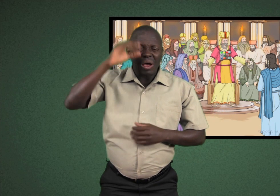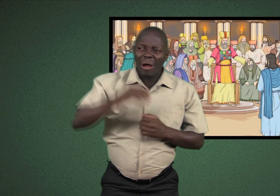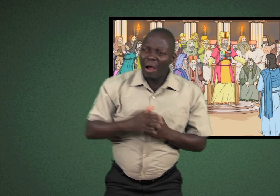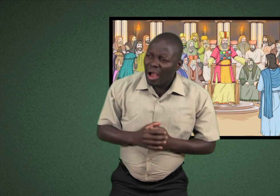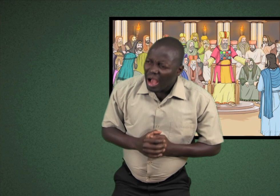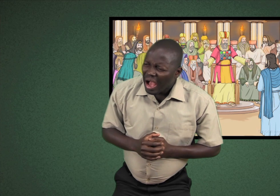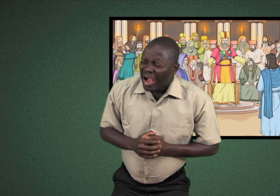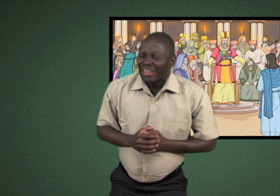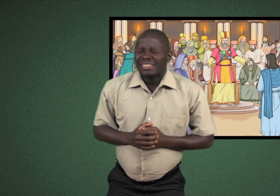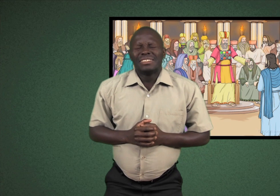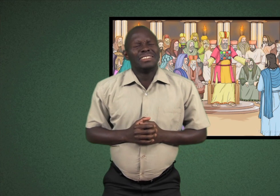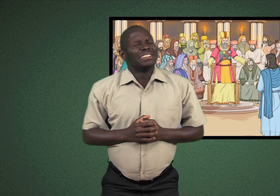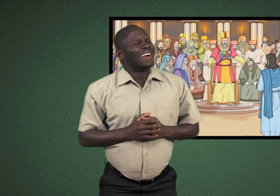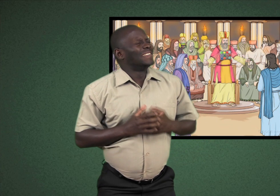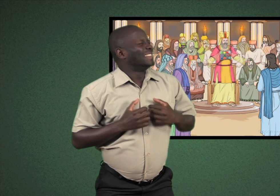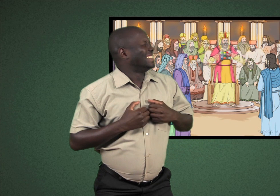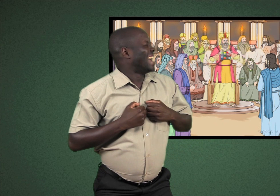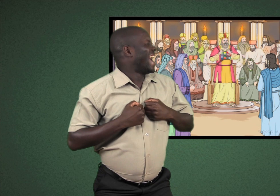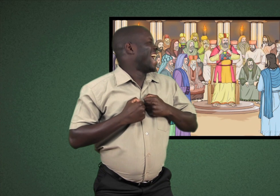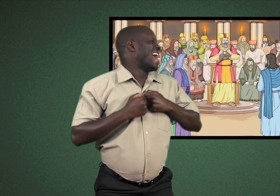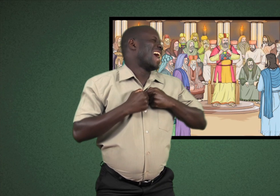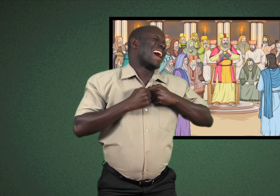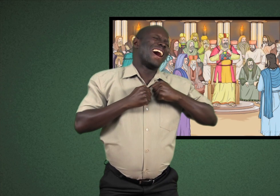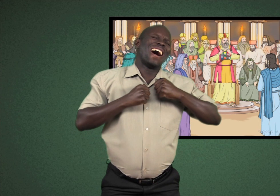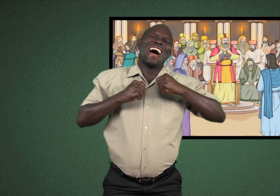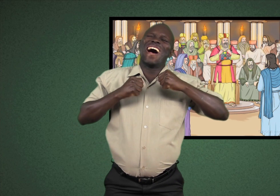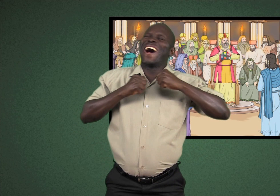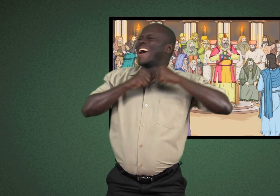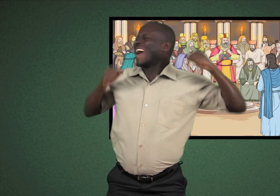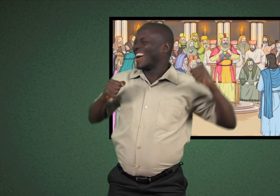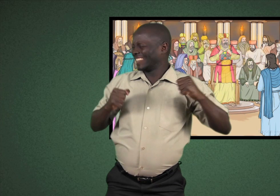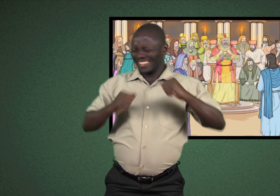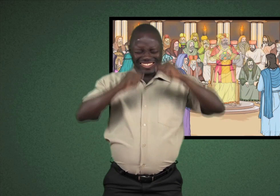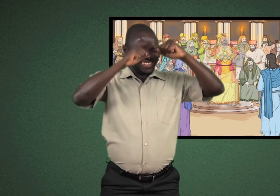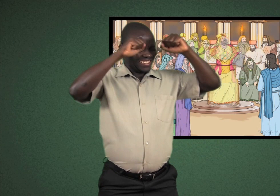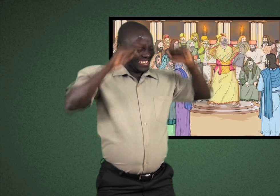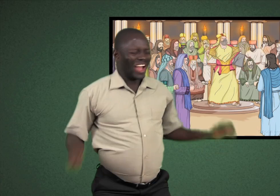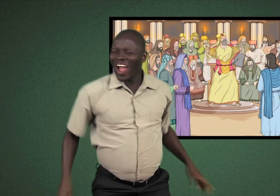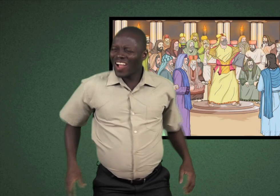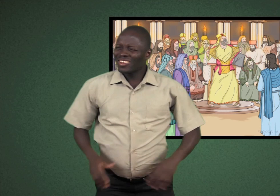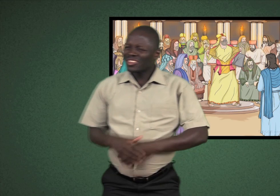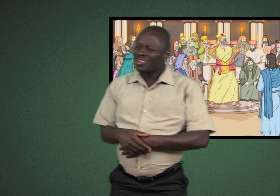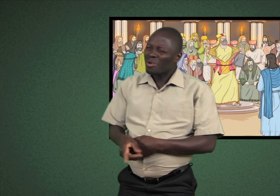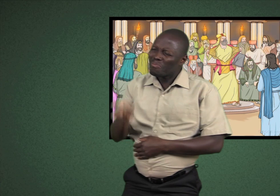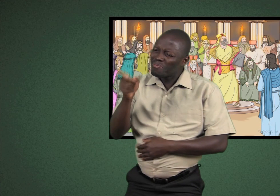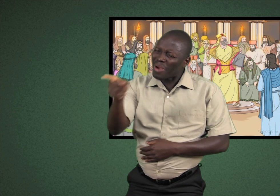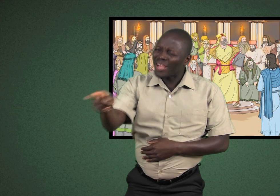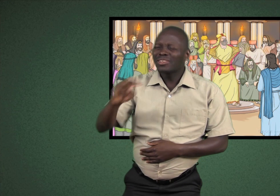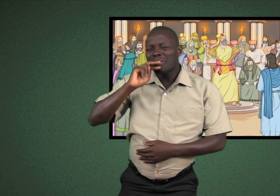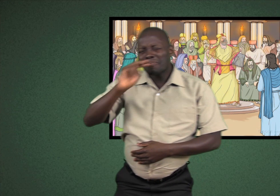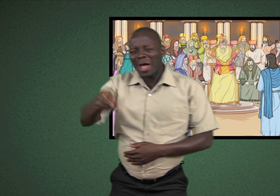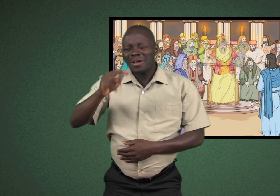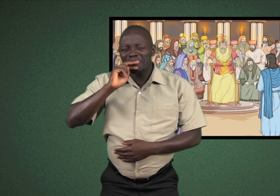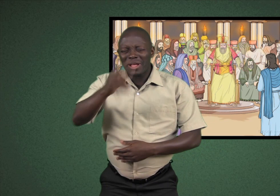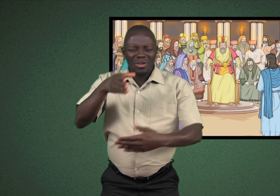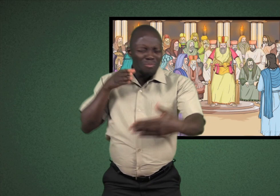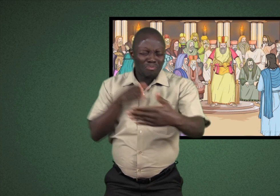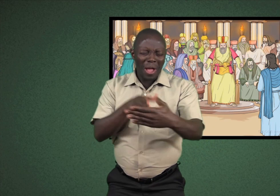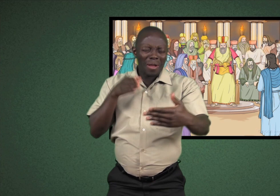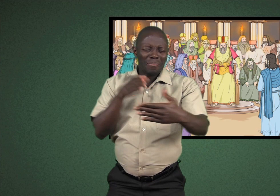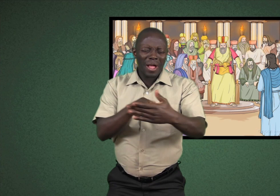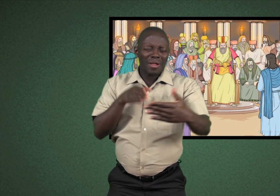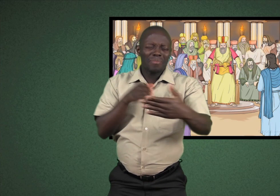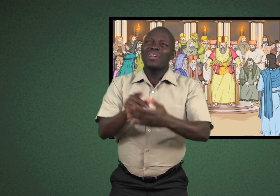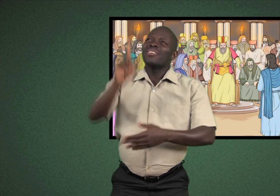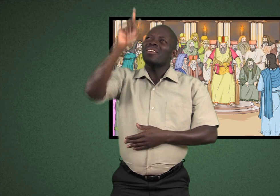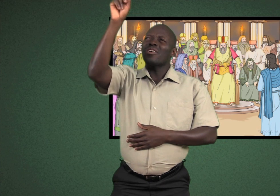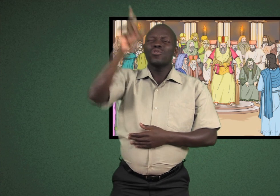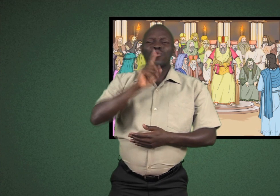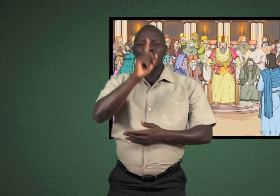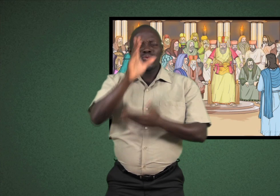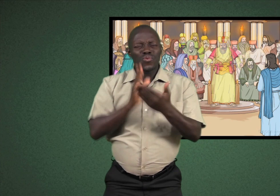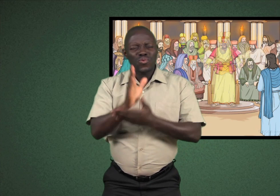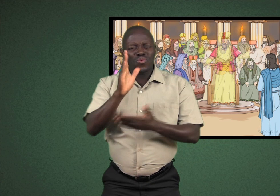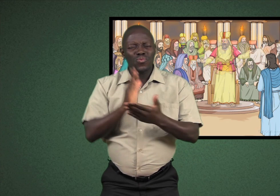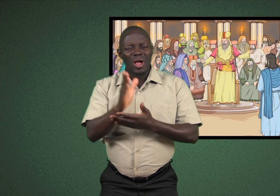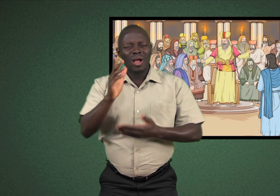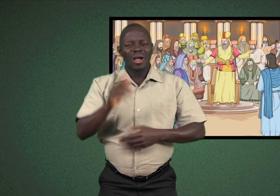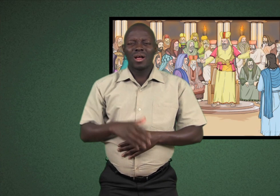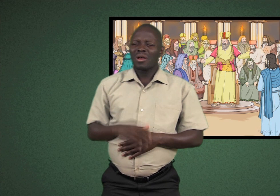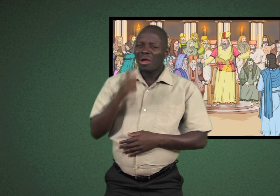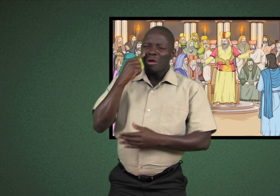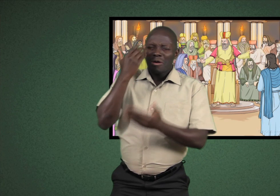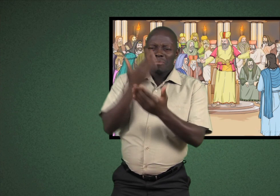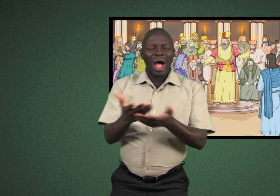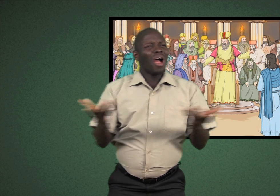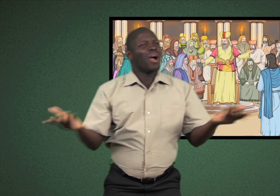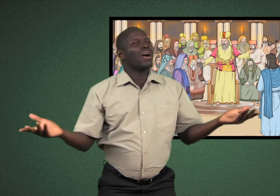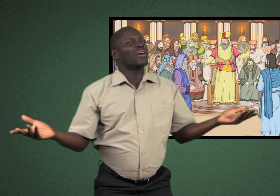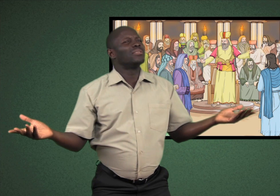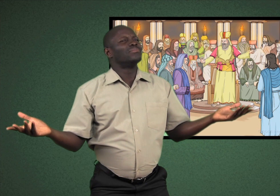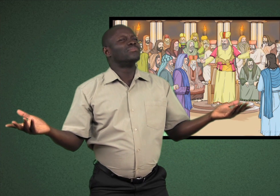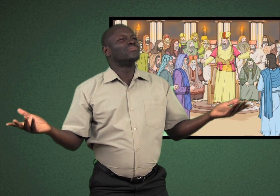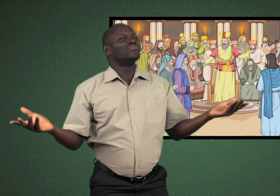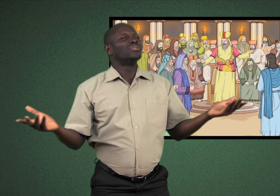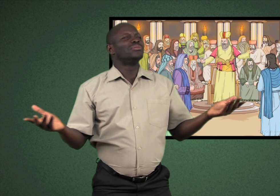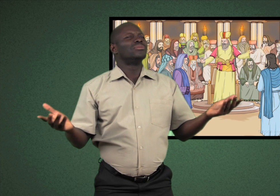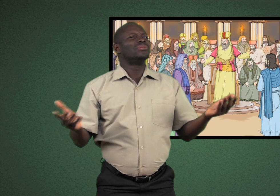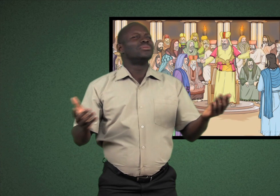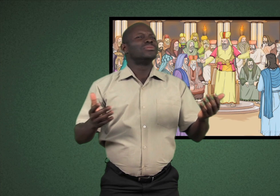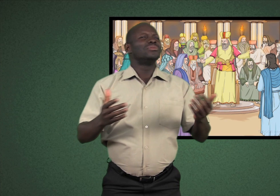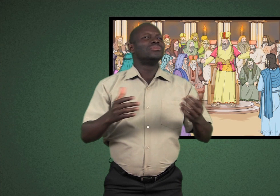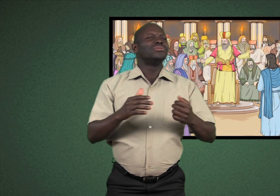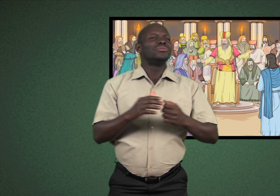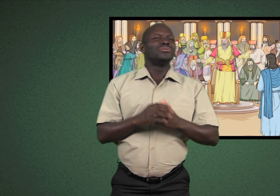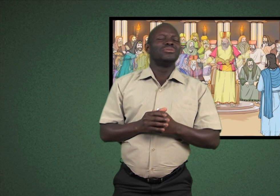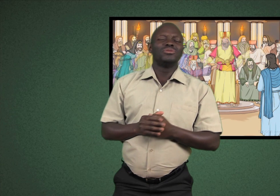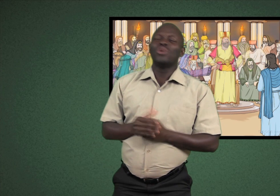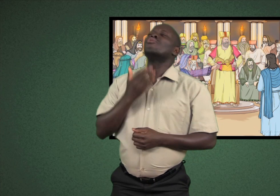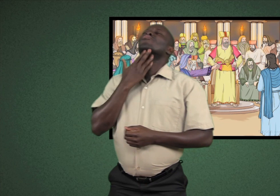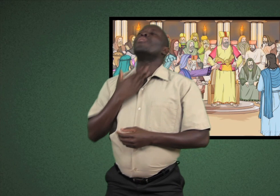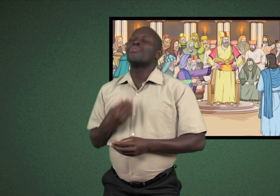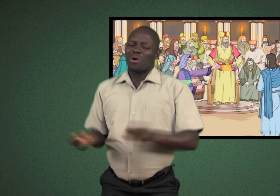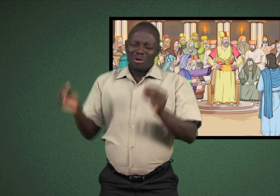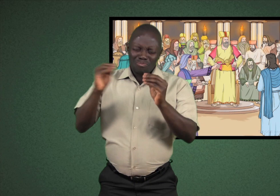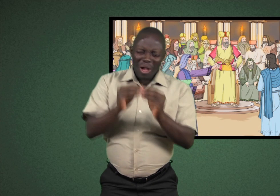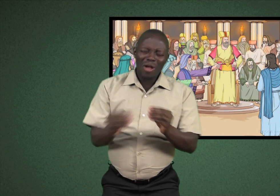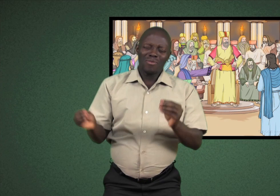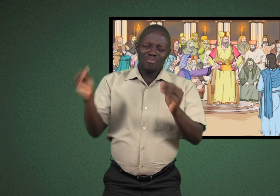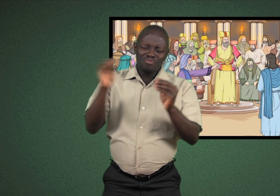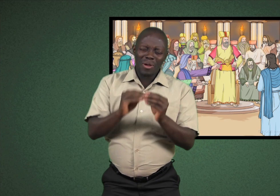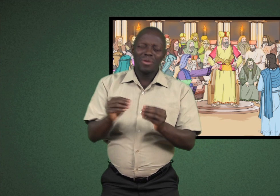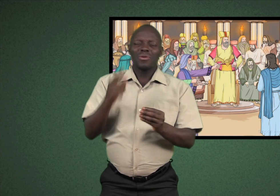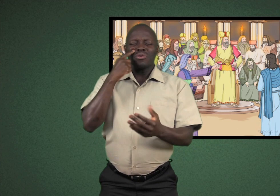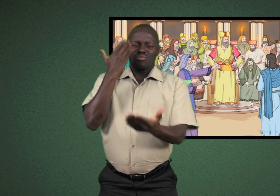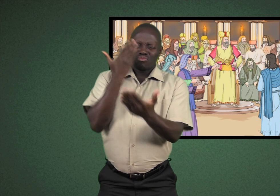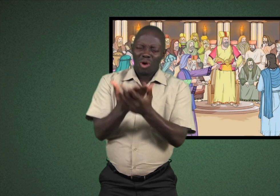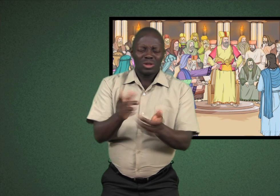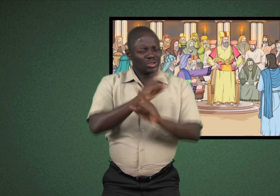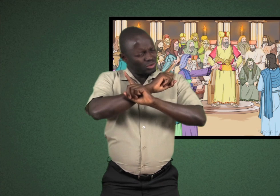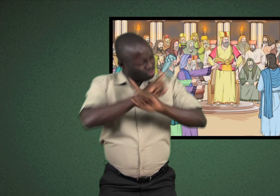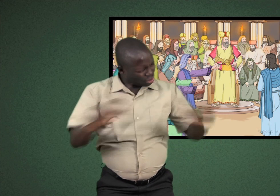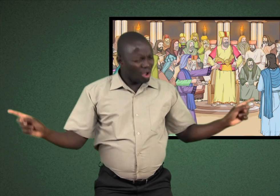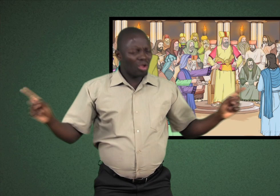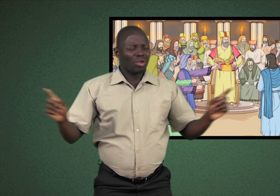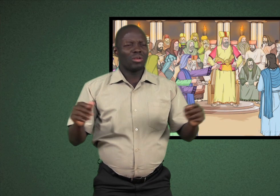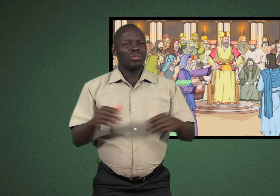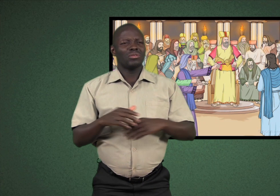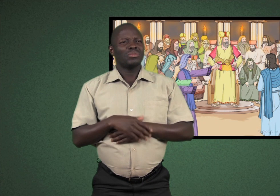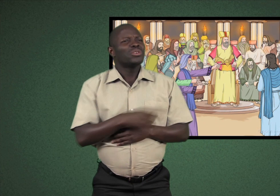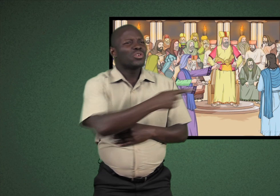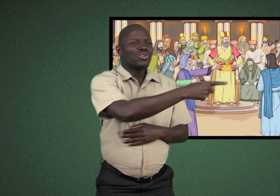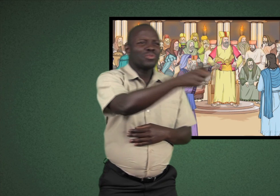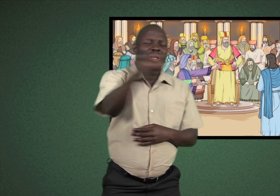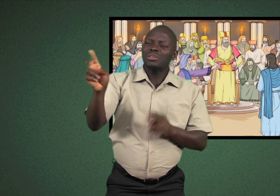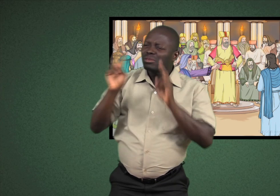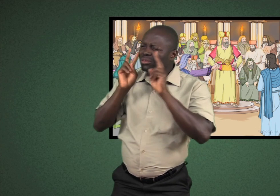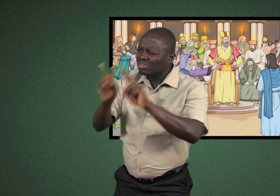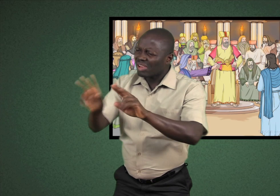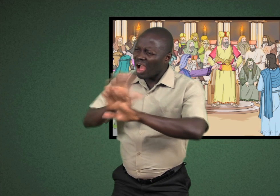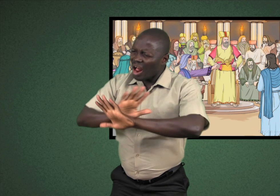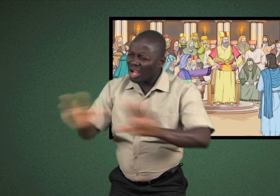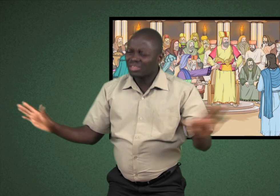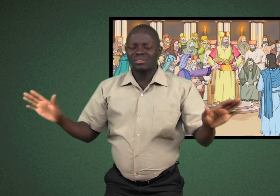At this, the high priest tore his clothes and declared, “He has blasphemed!